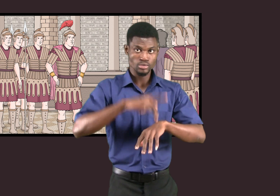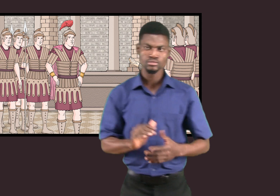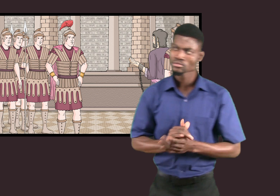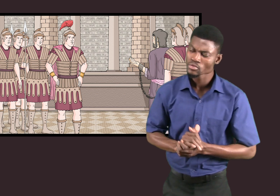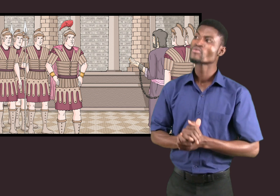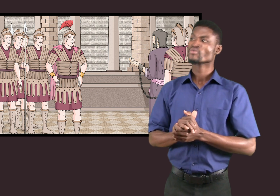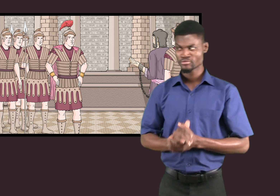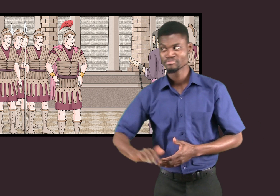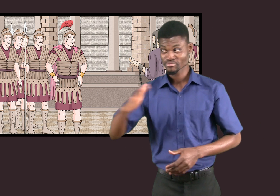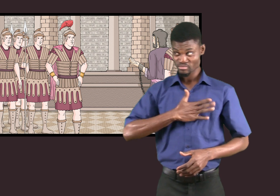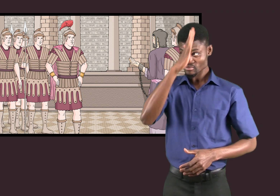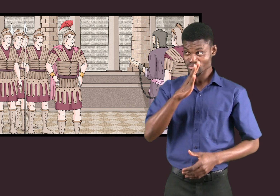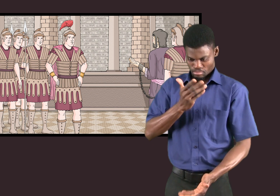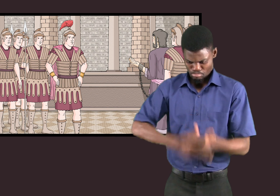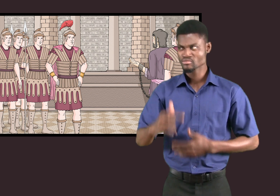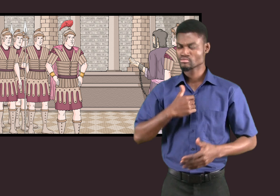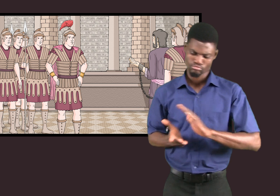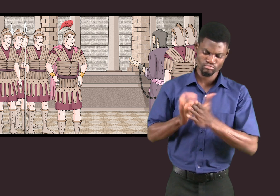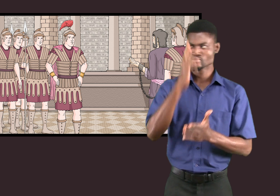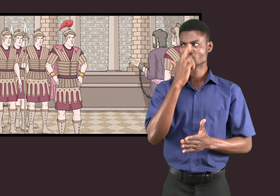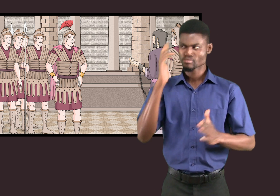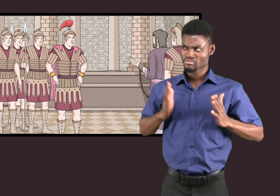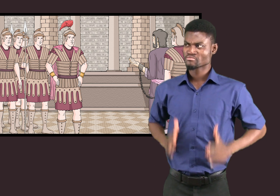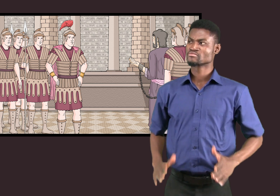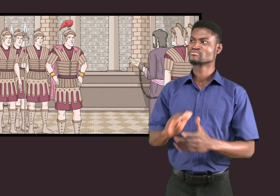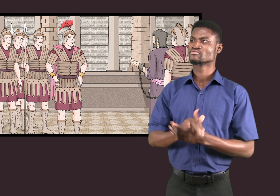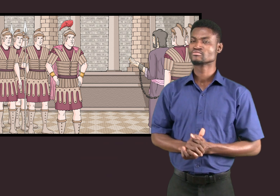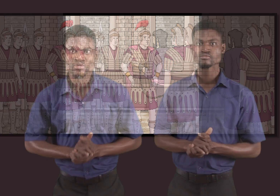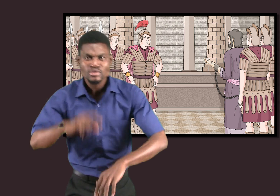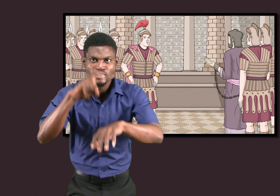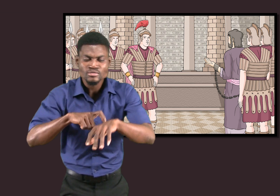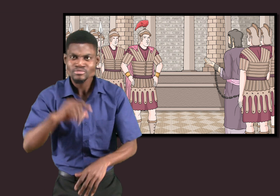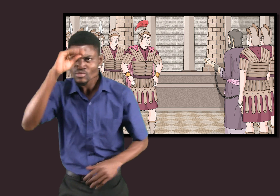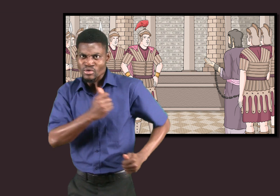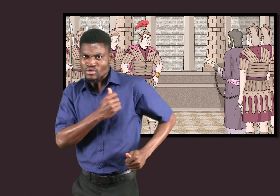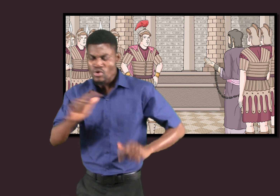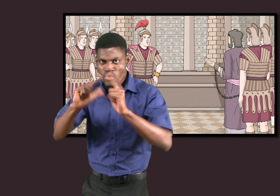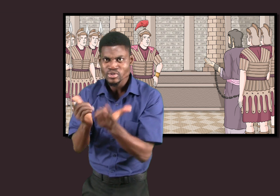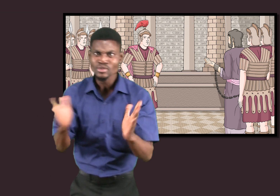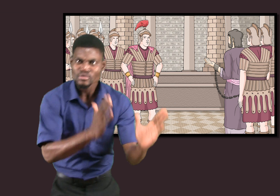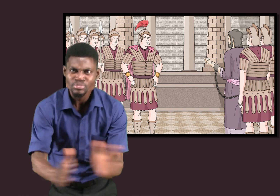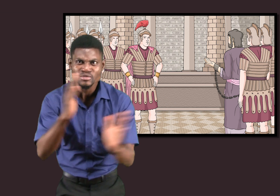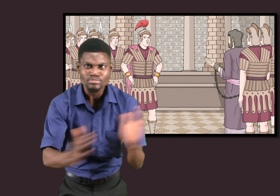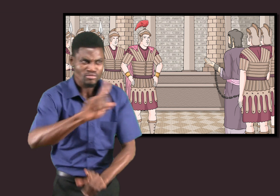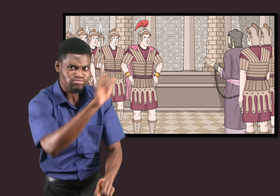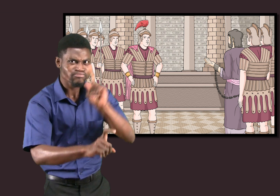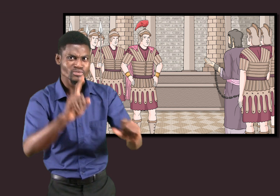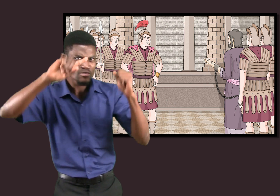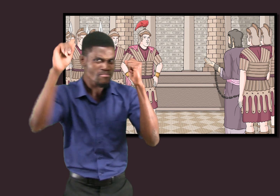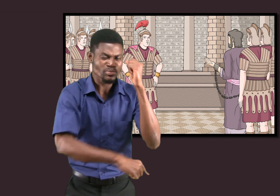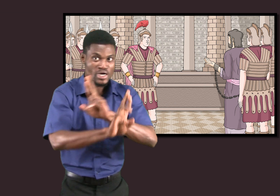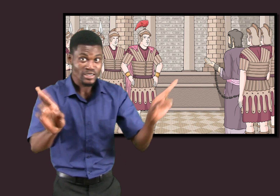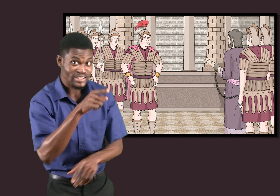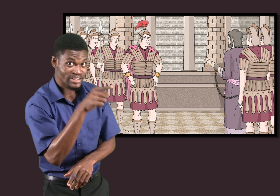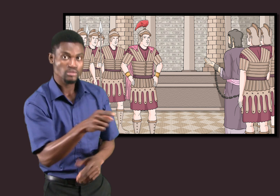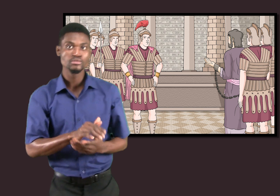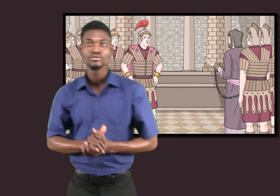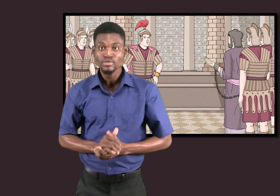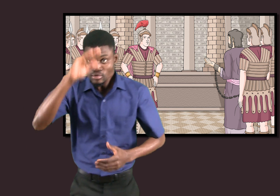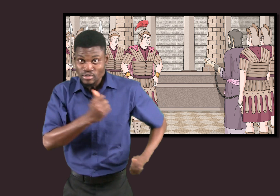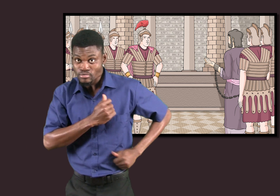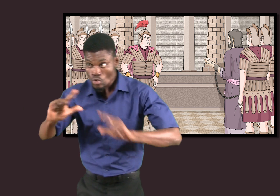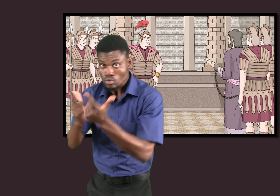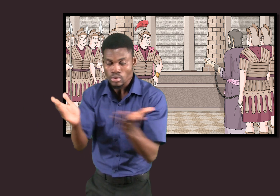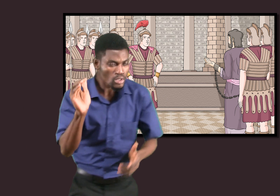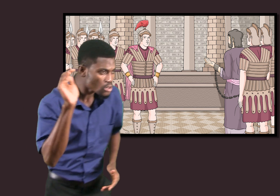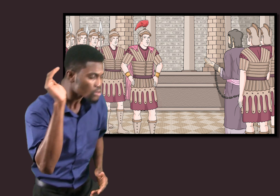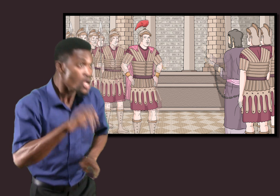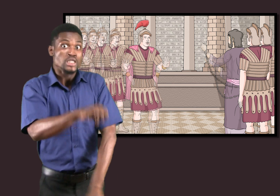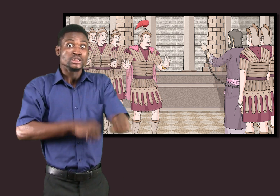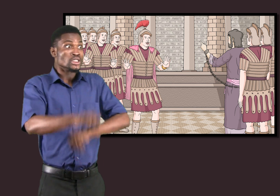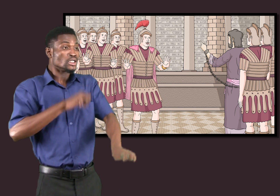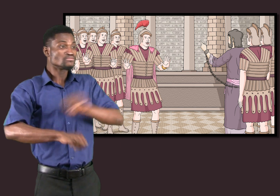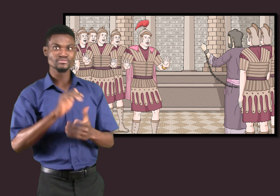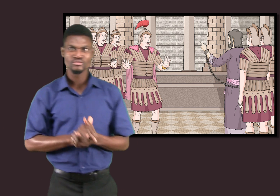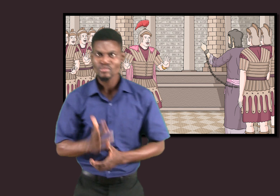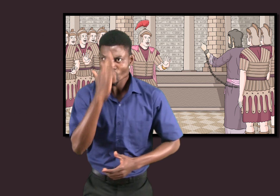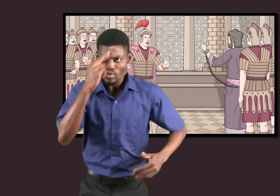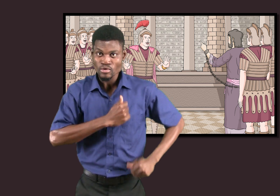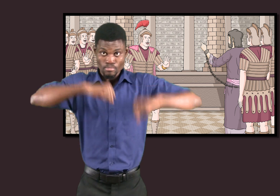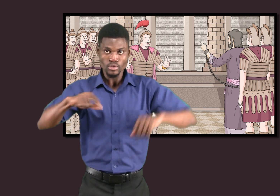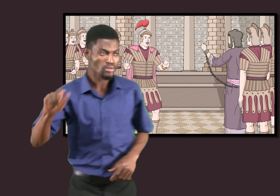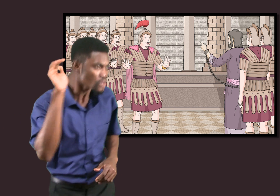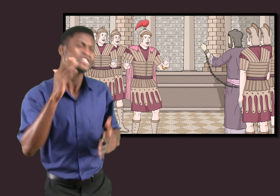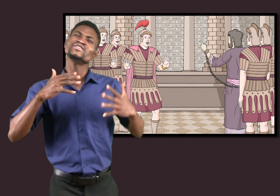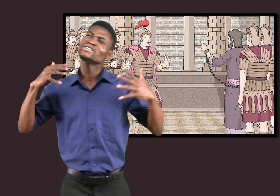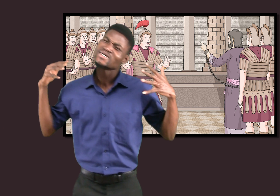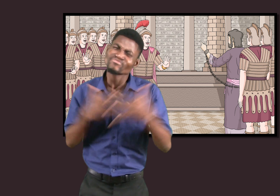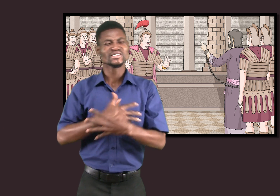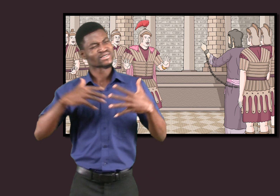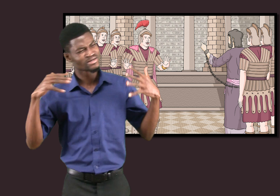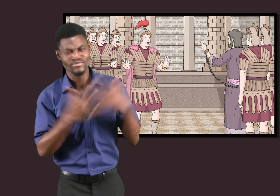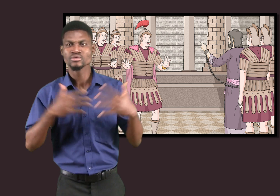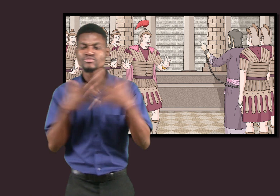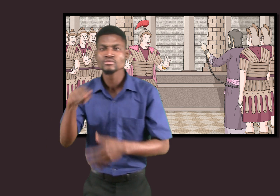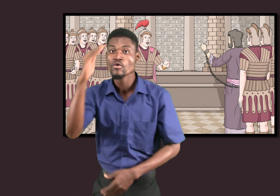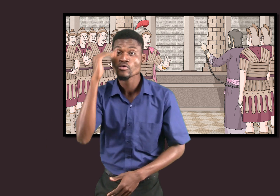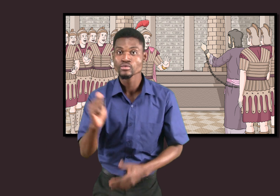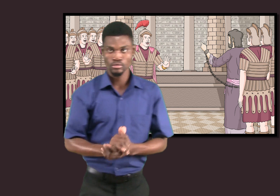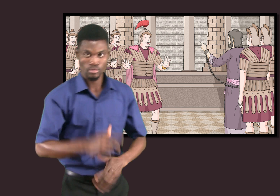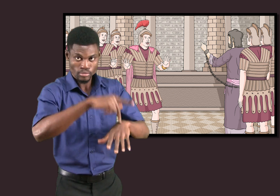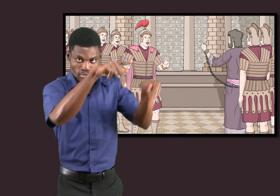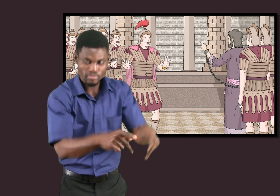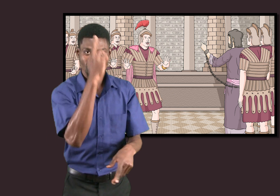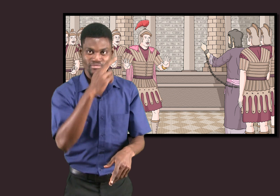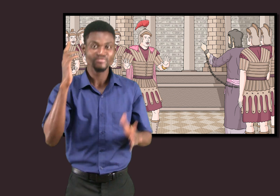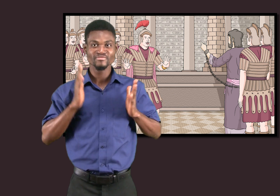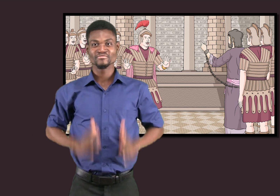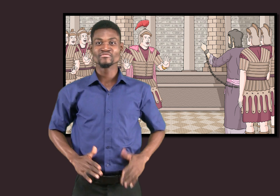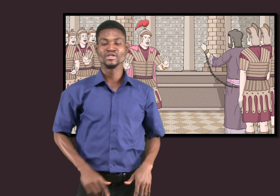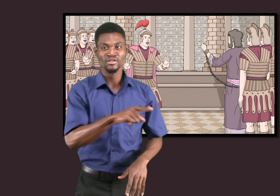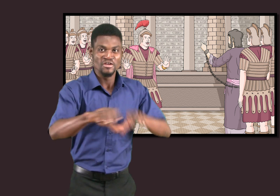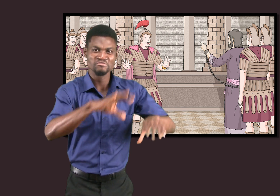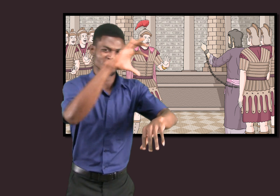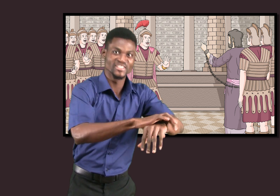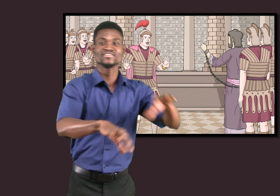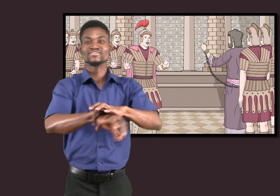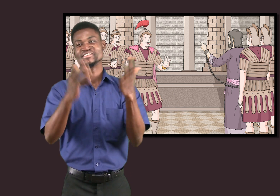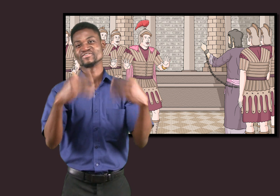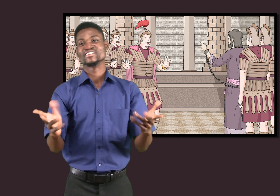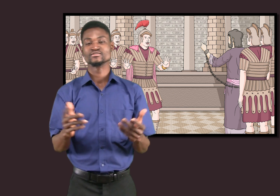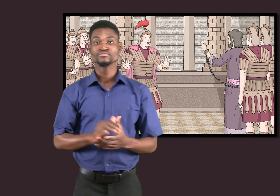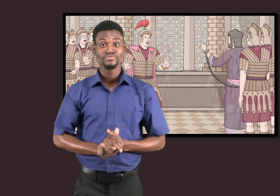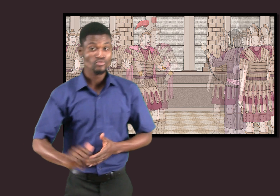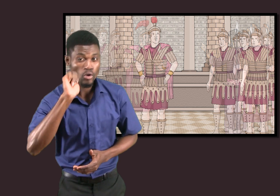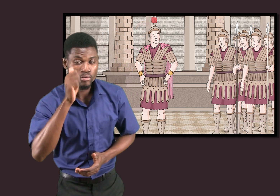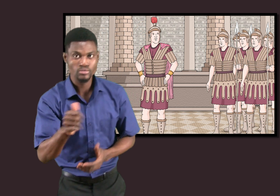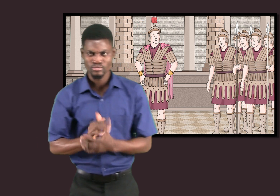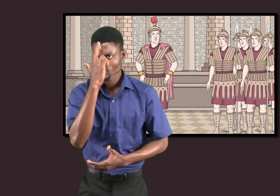Then those who were about to interrogate Paul stepped back, and the commander himself was alarmed when he realized that he had put a Roman citizen in chains.